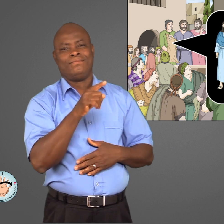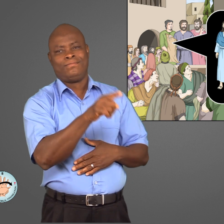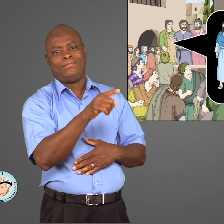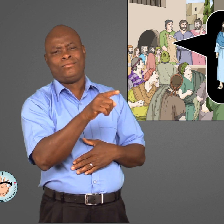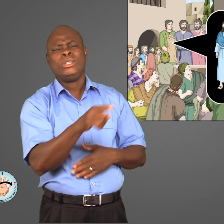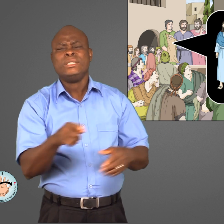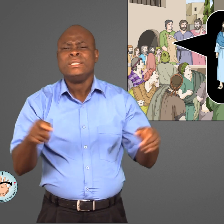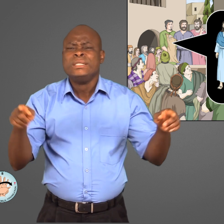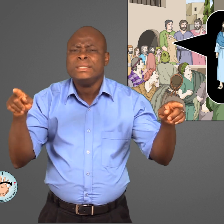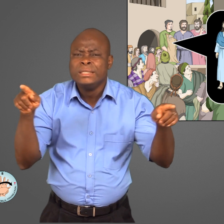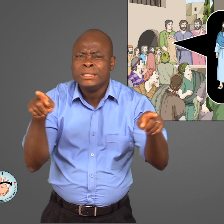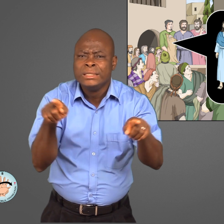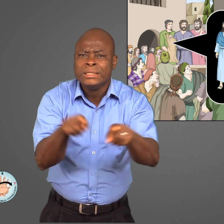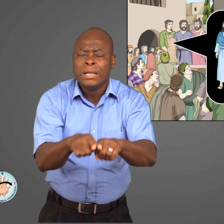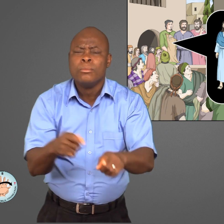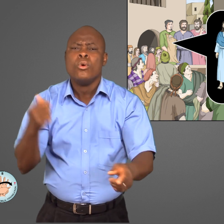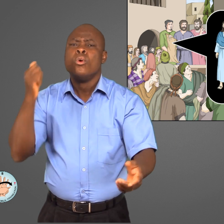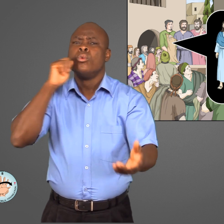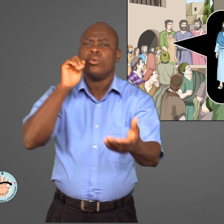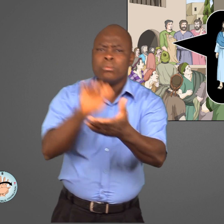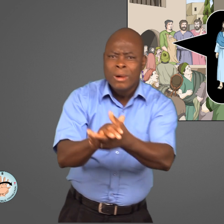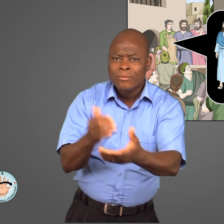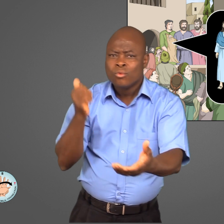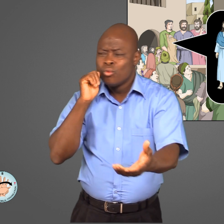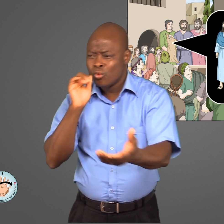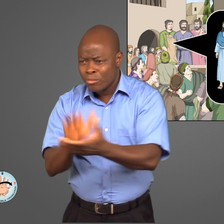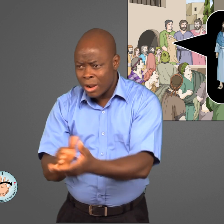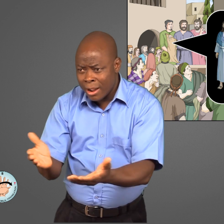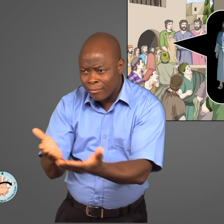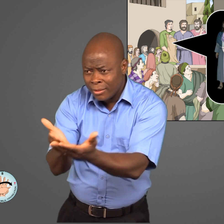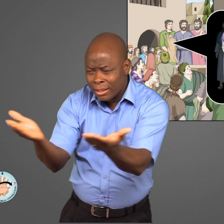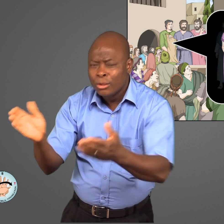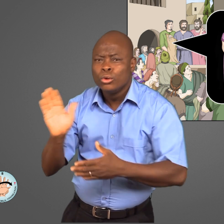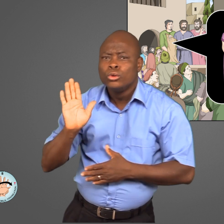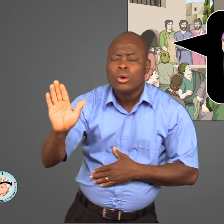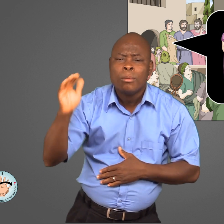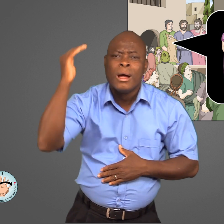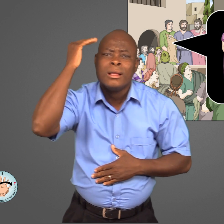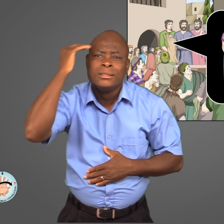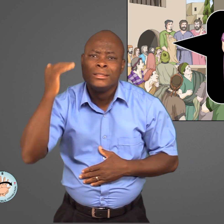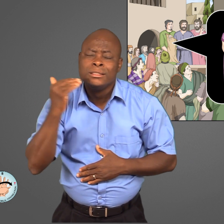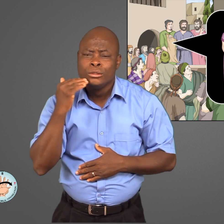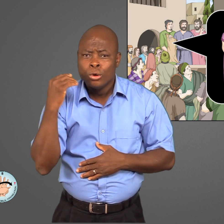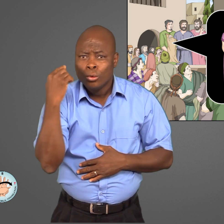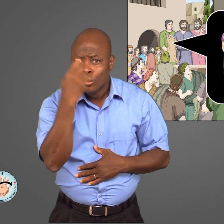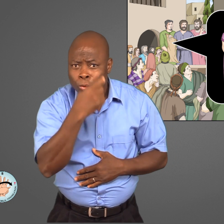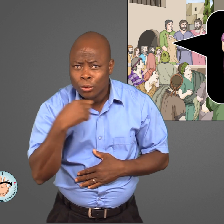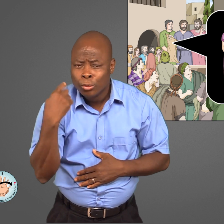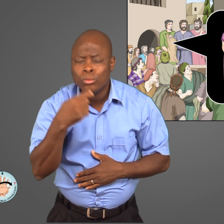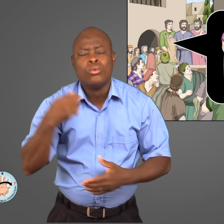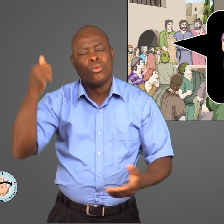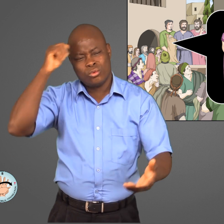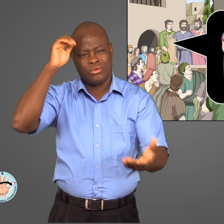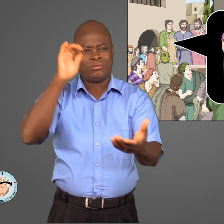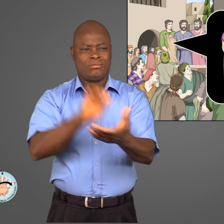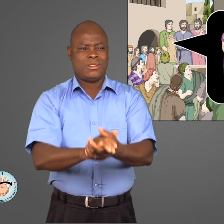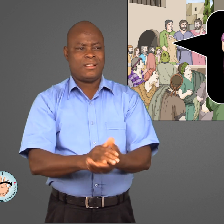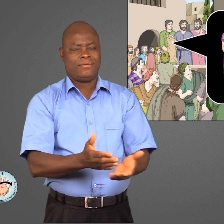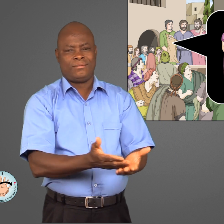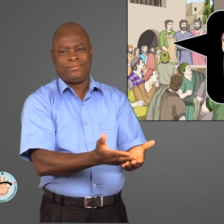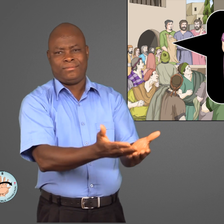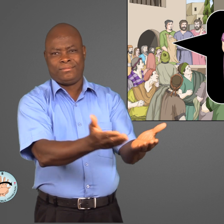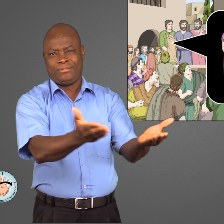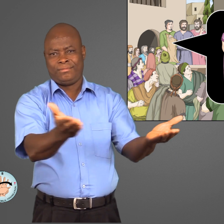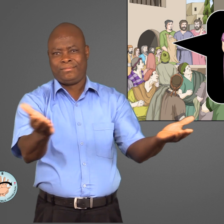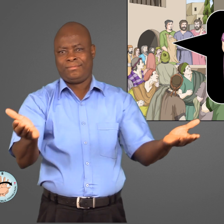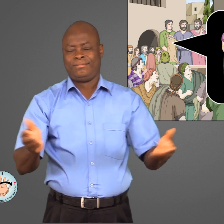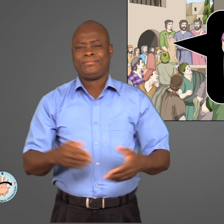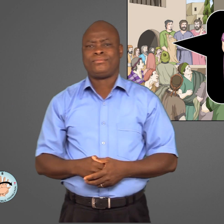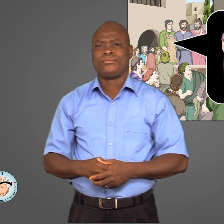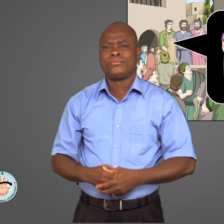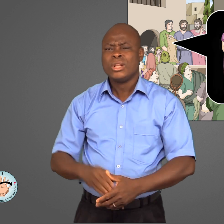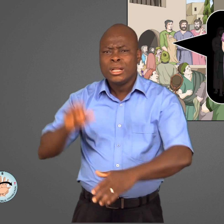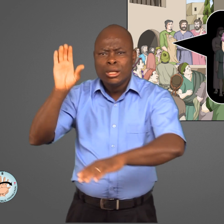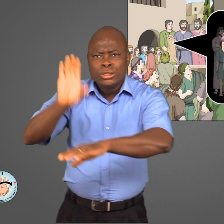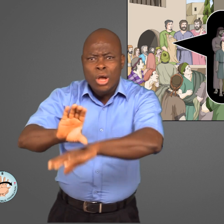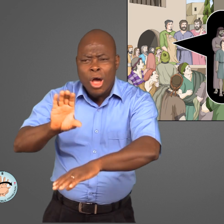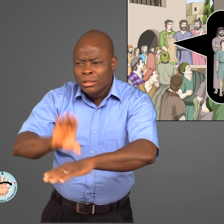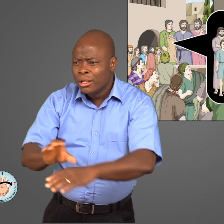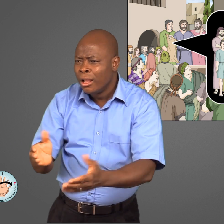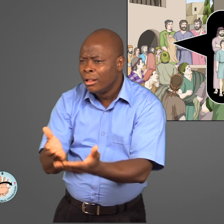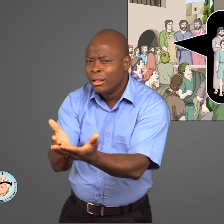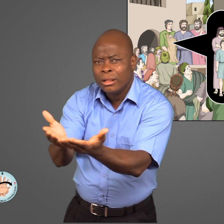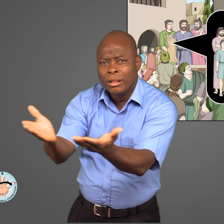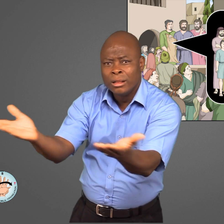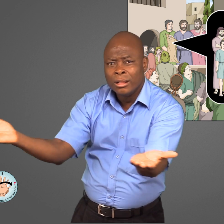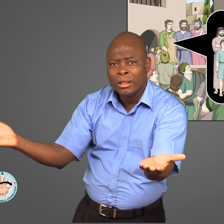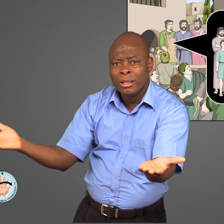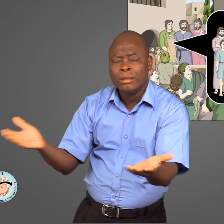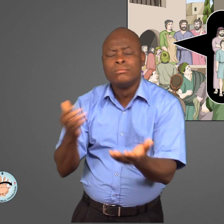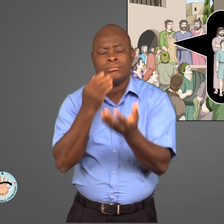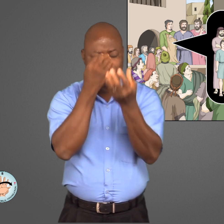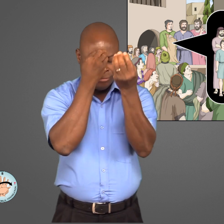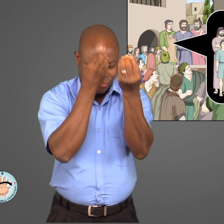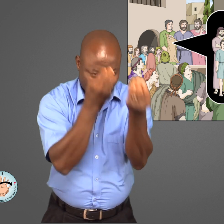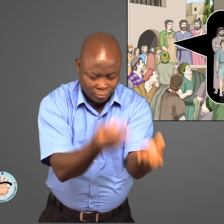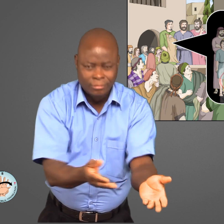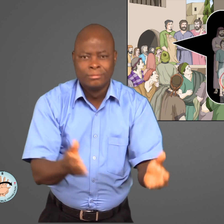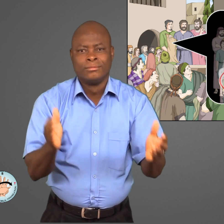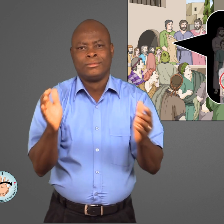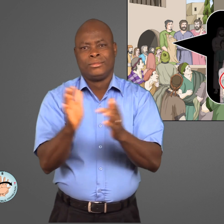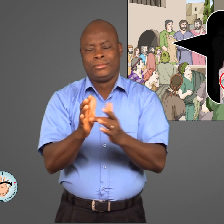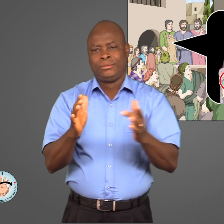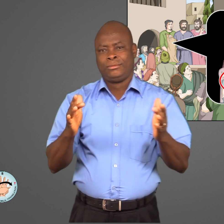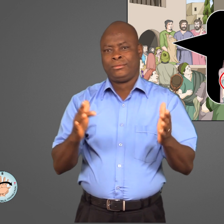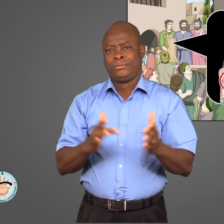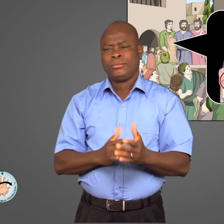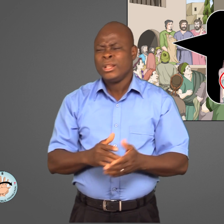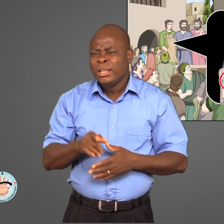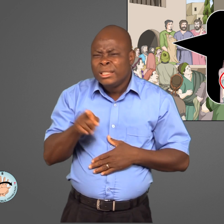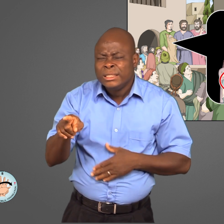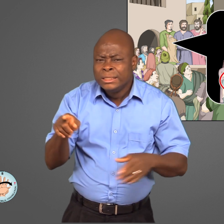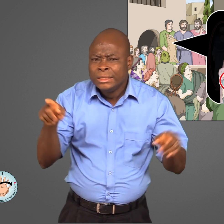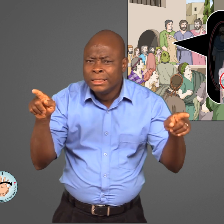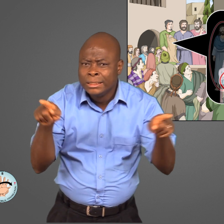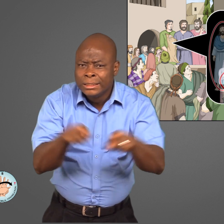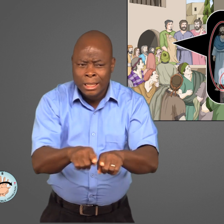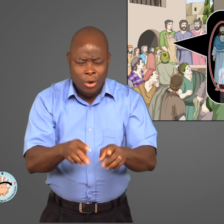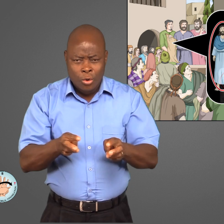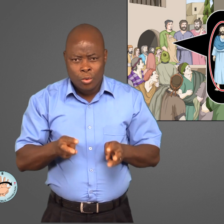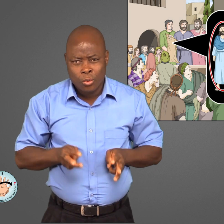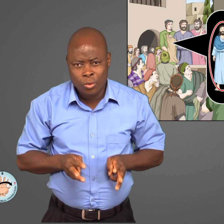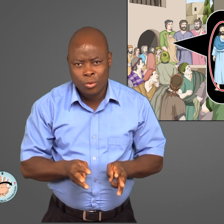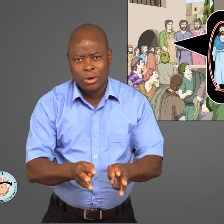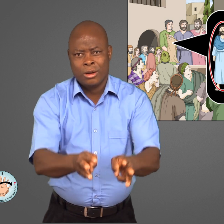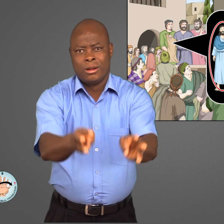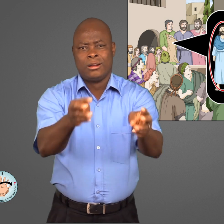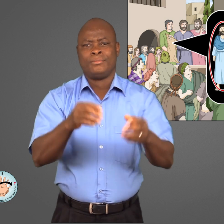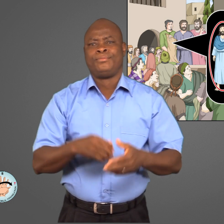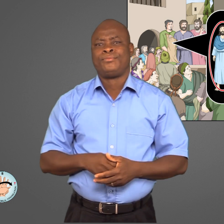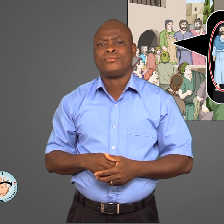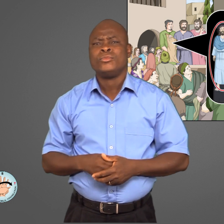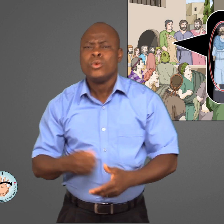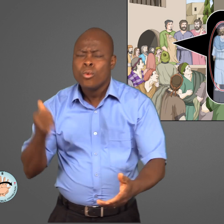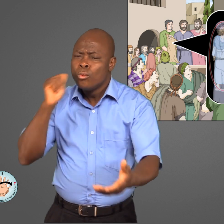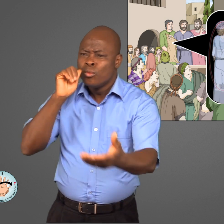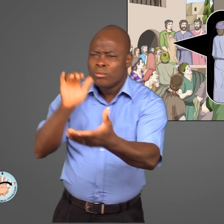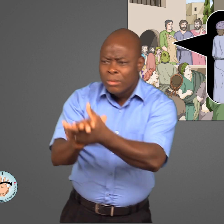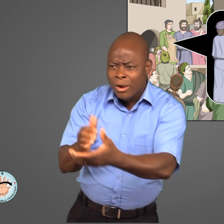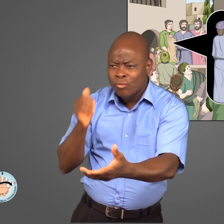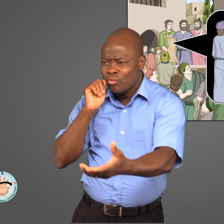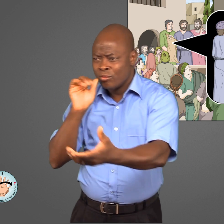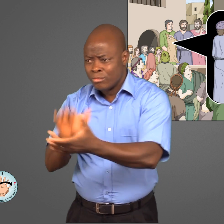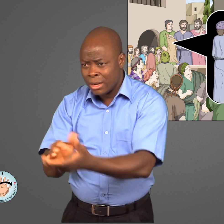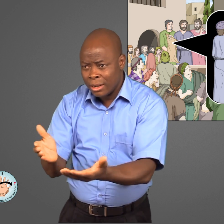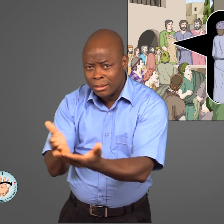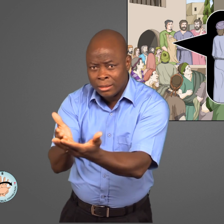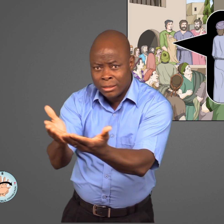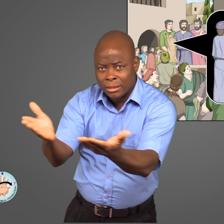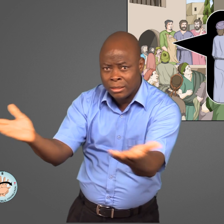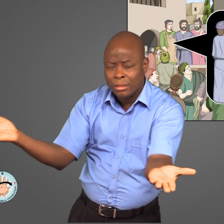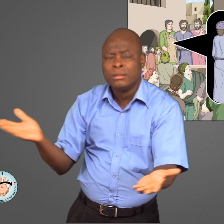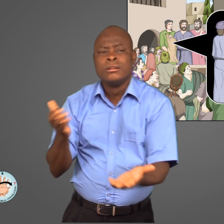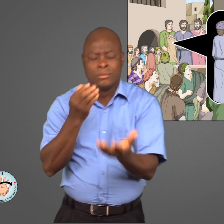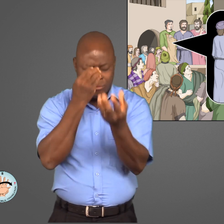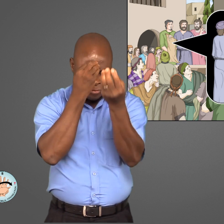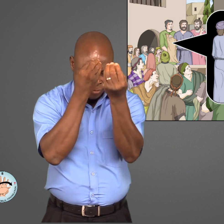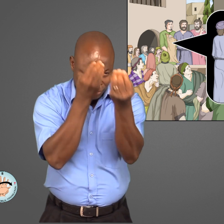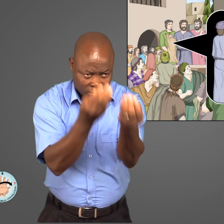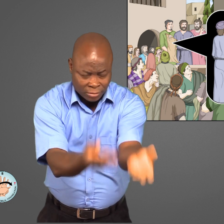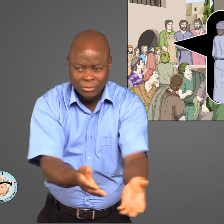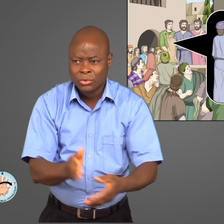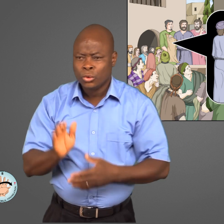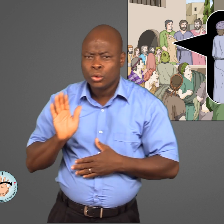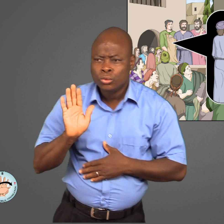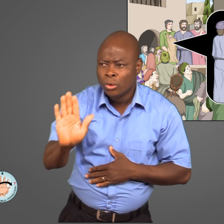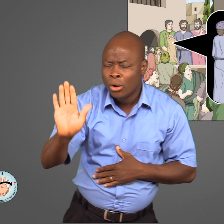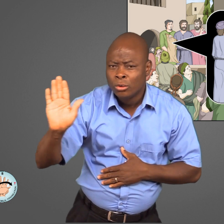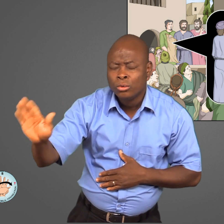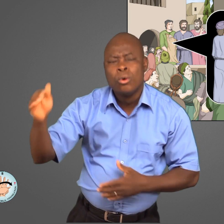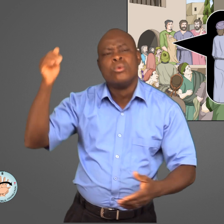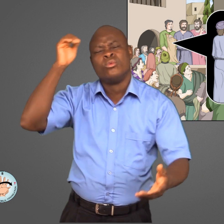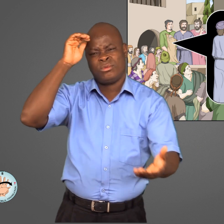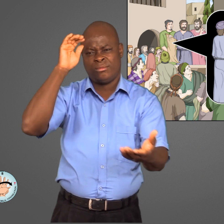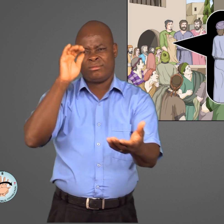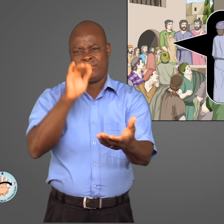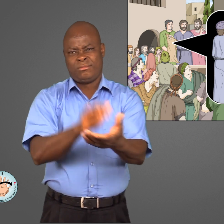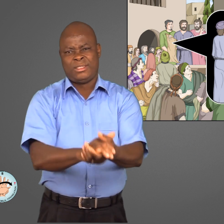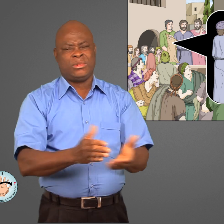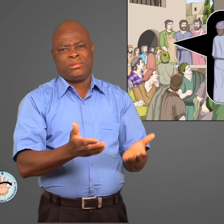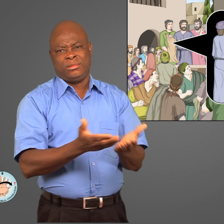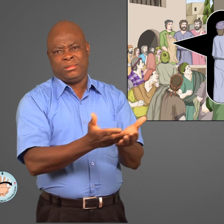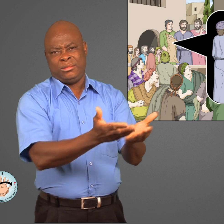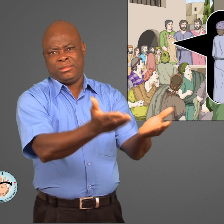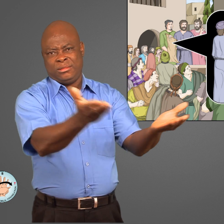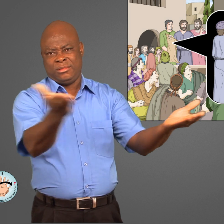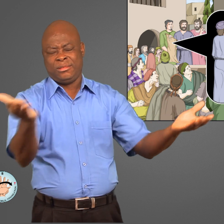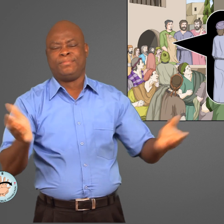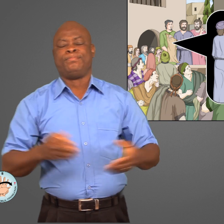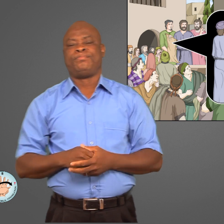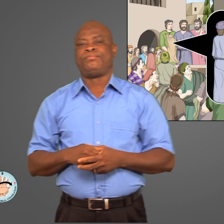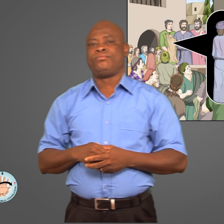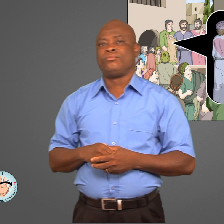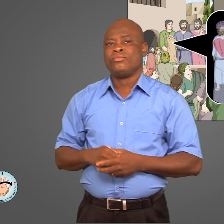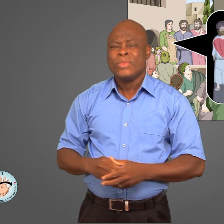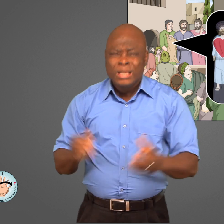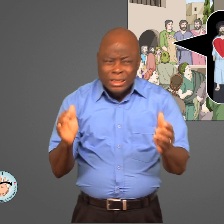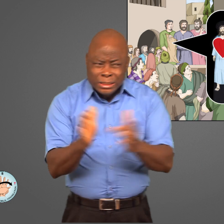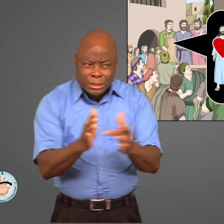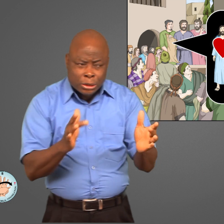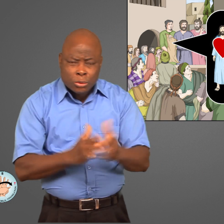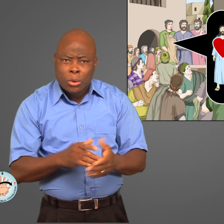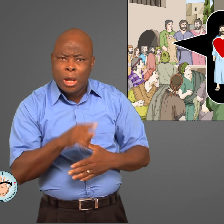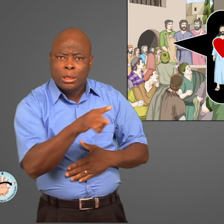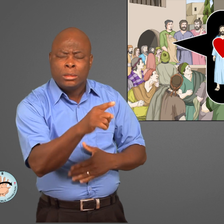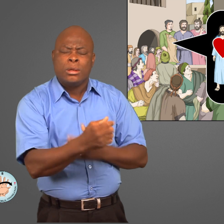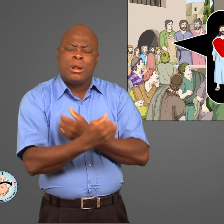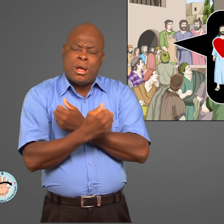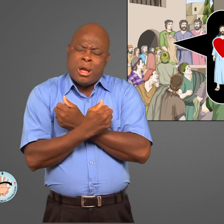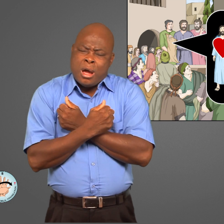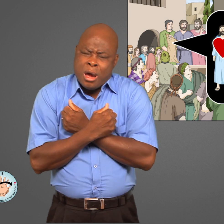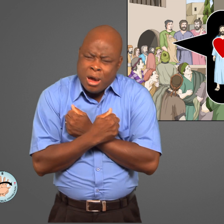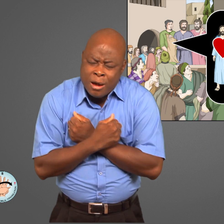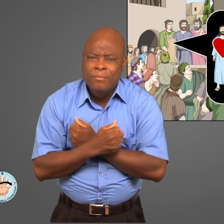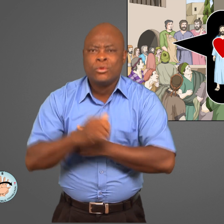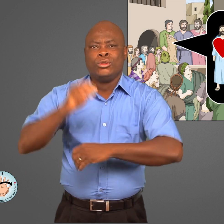Now as the church submits to Christ, so also wives should submit to their husbands in everything.